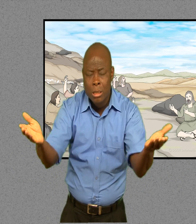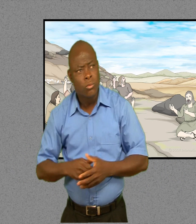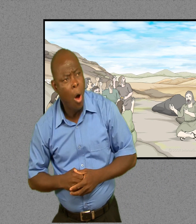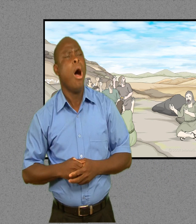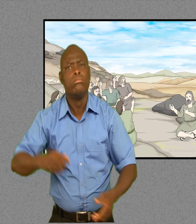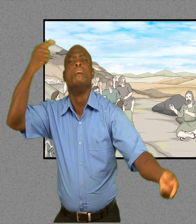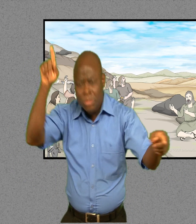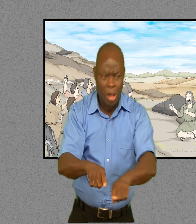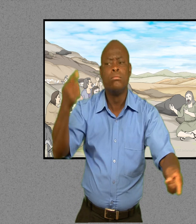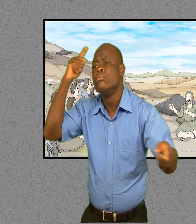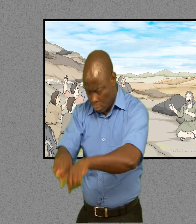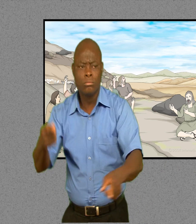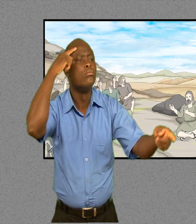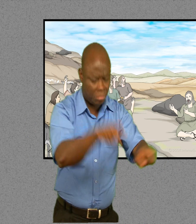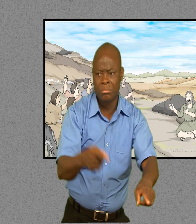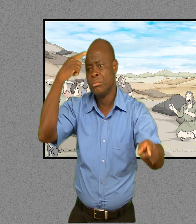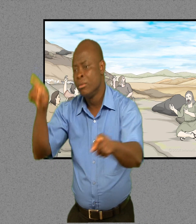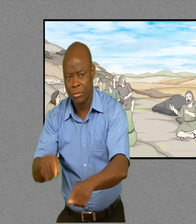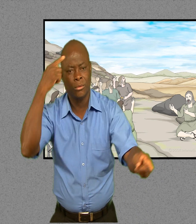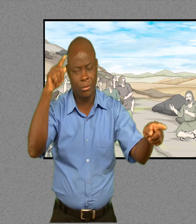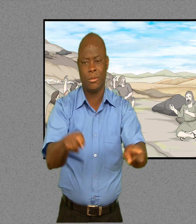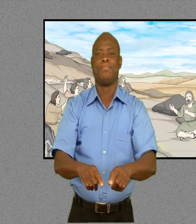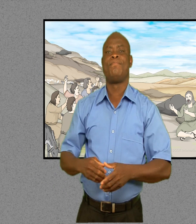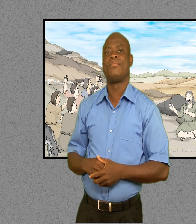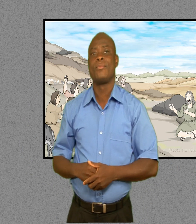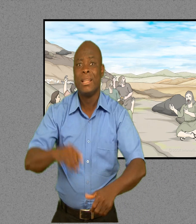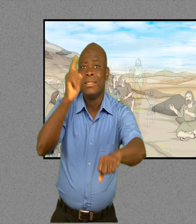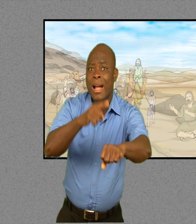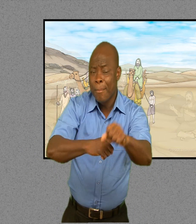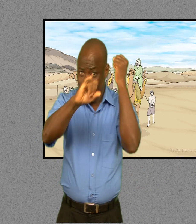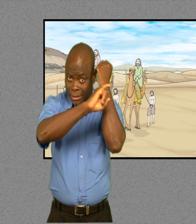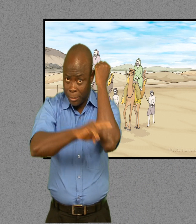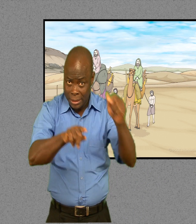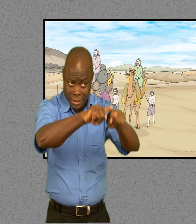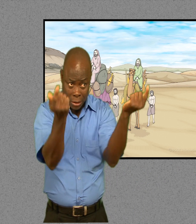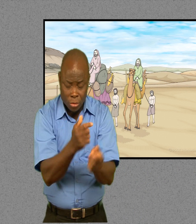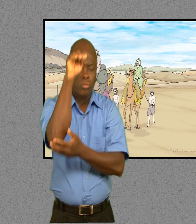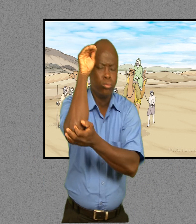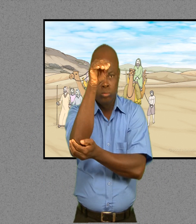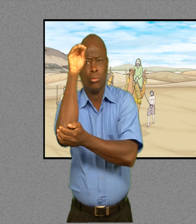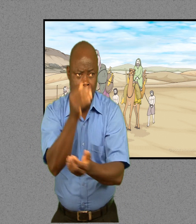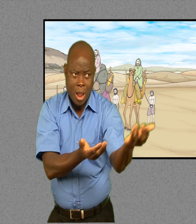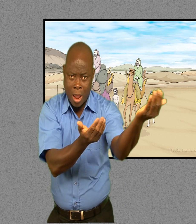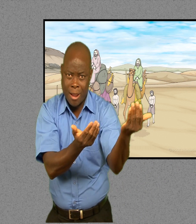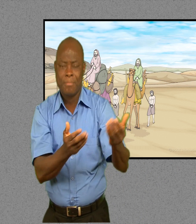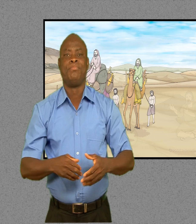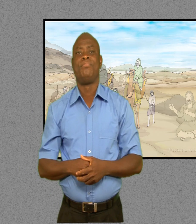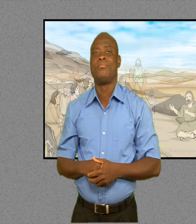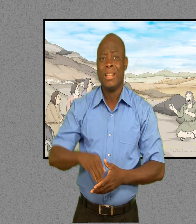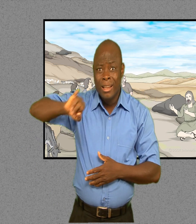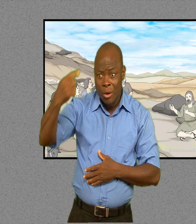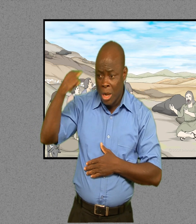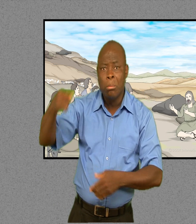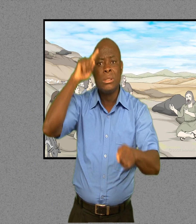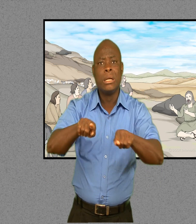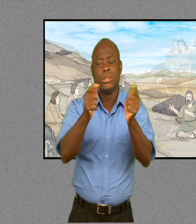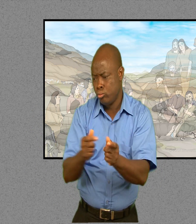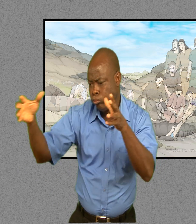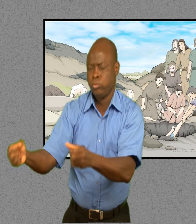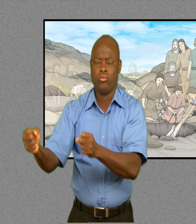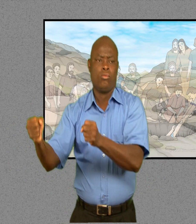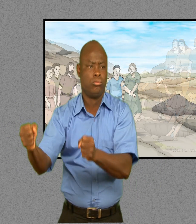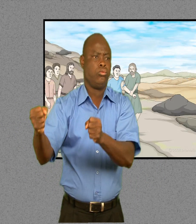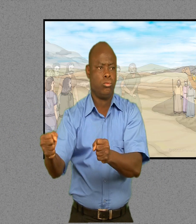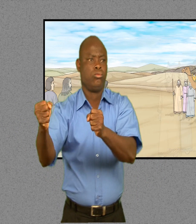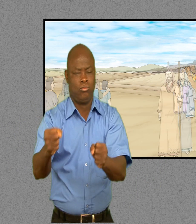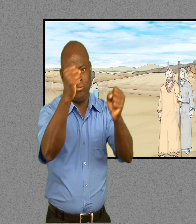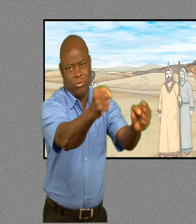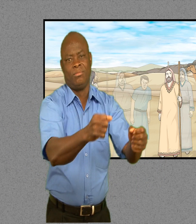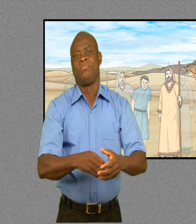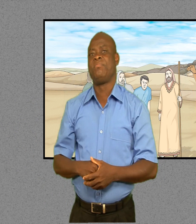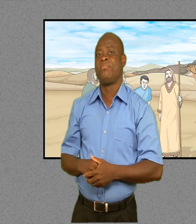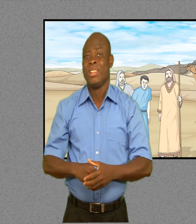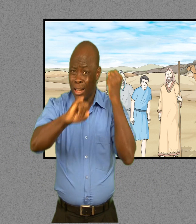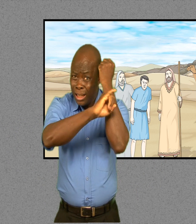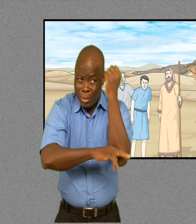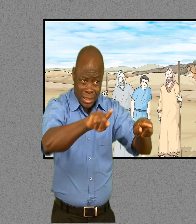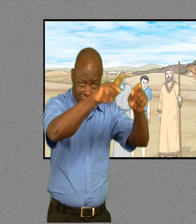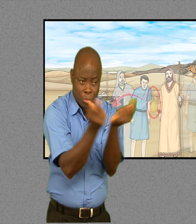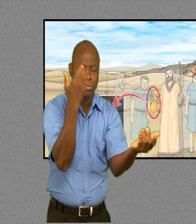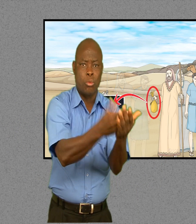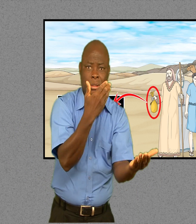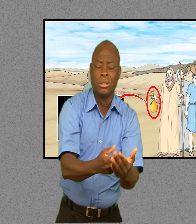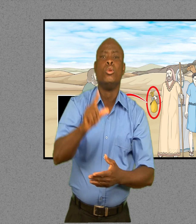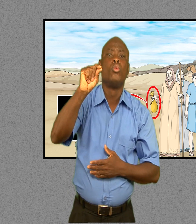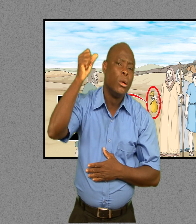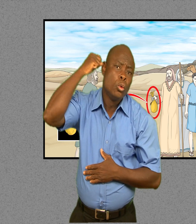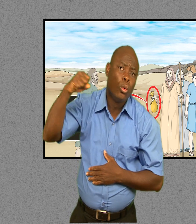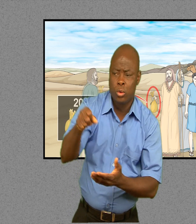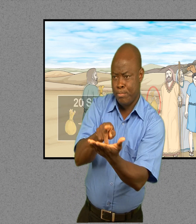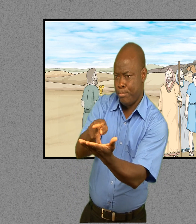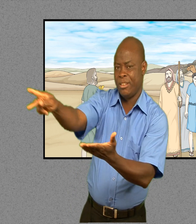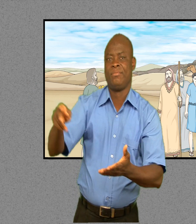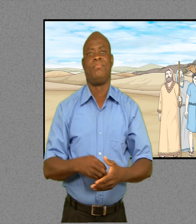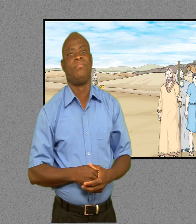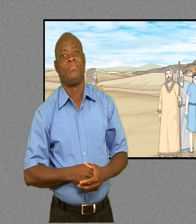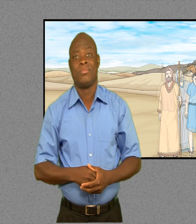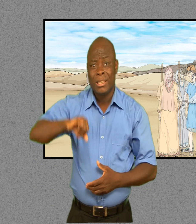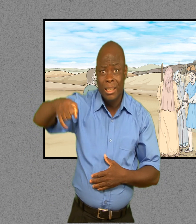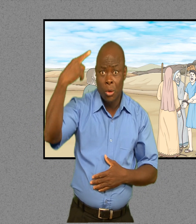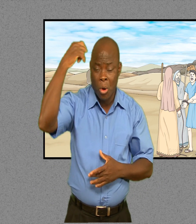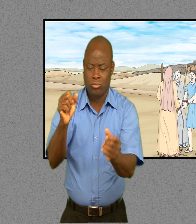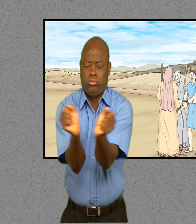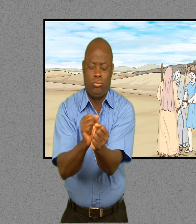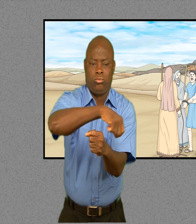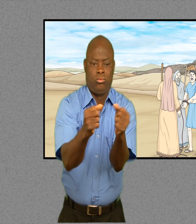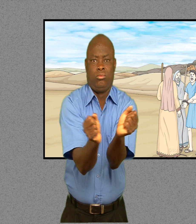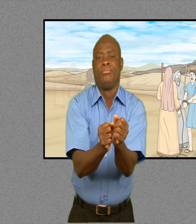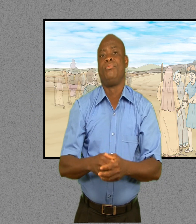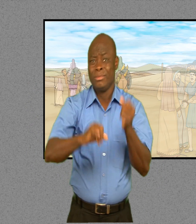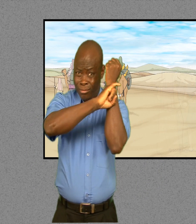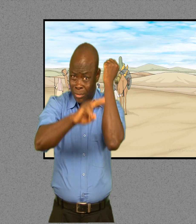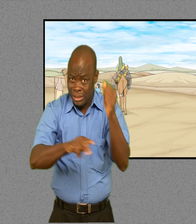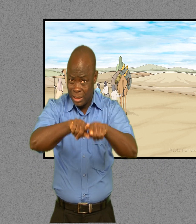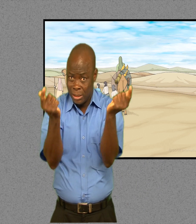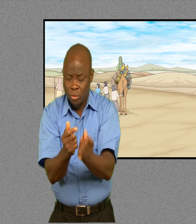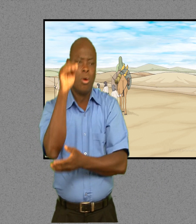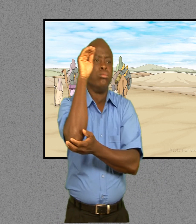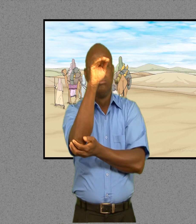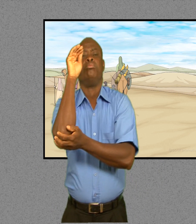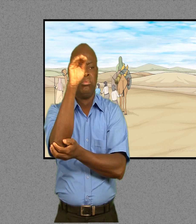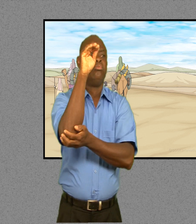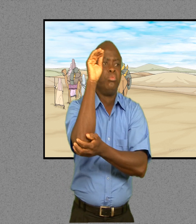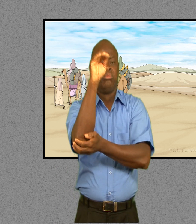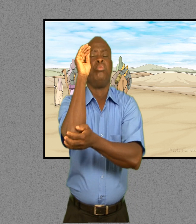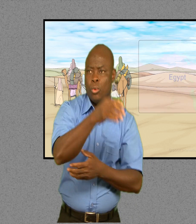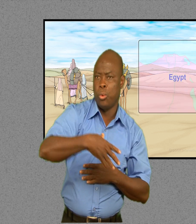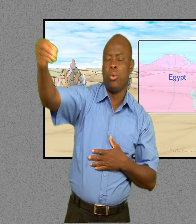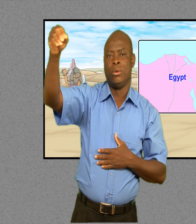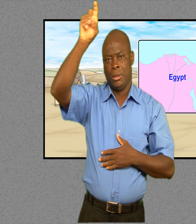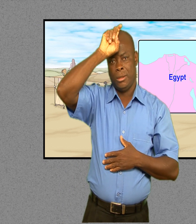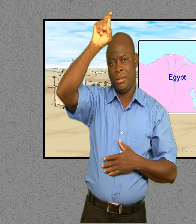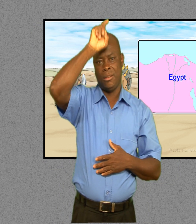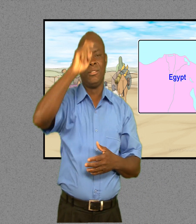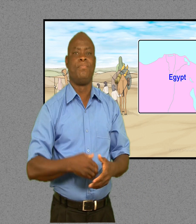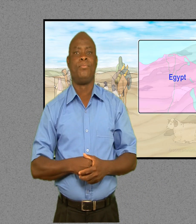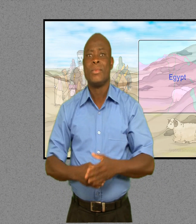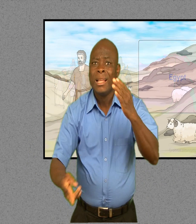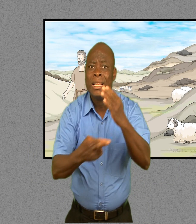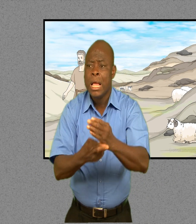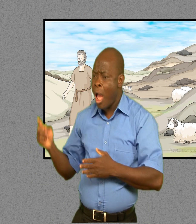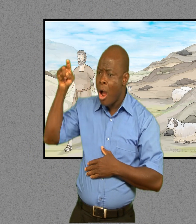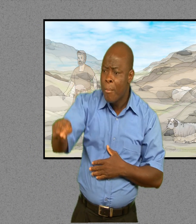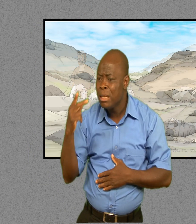So when the Midianite traders passed by, his brothers pulled Joseph out of the pit and sold him for twenty shekels of silver to the Ishmaelites, who took him to Egypt.